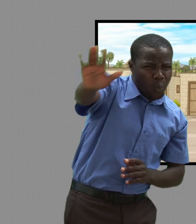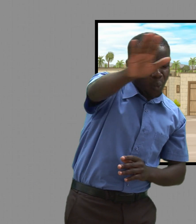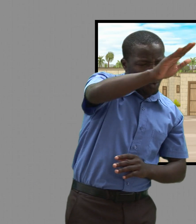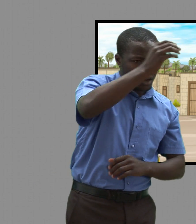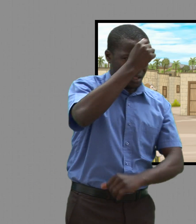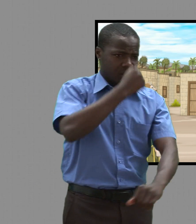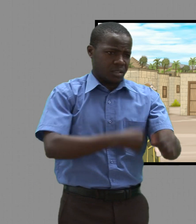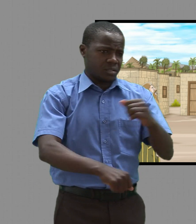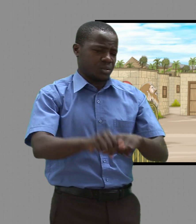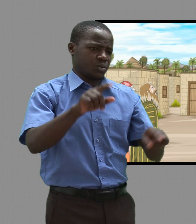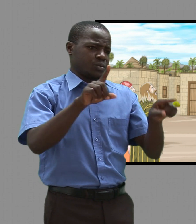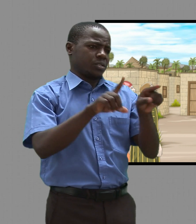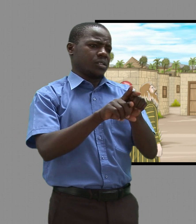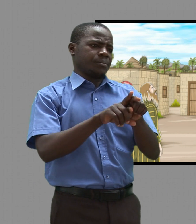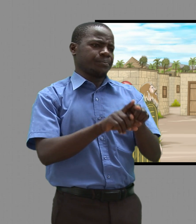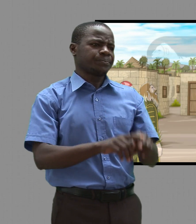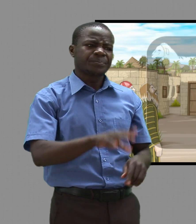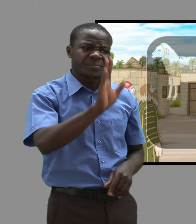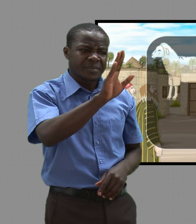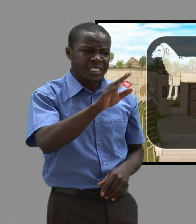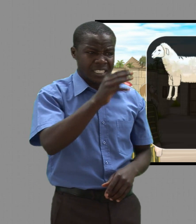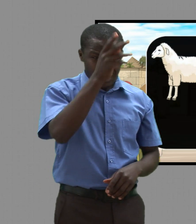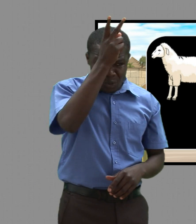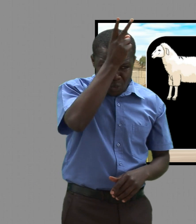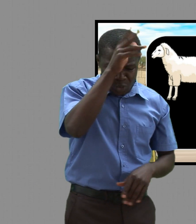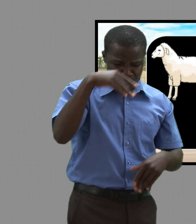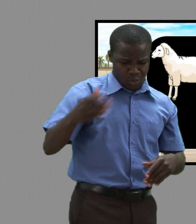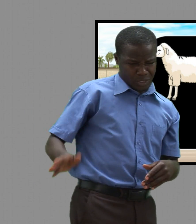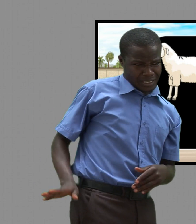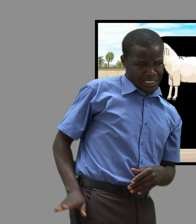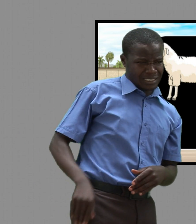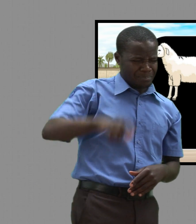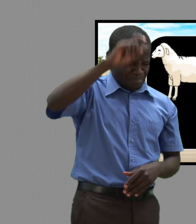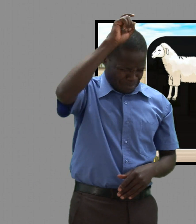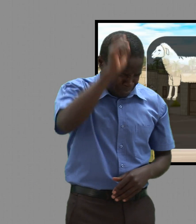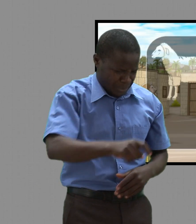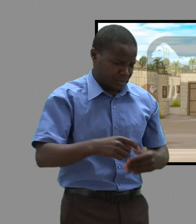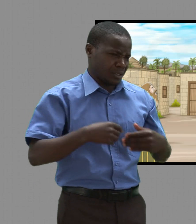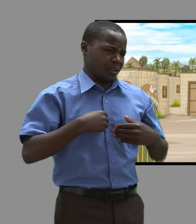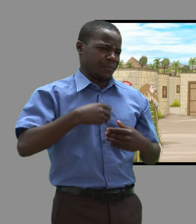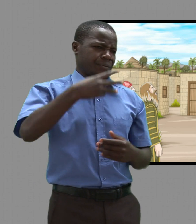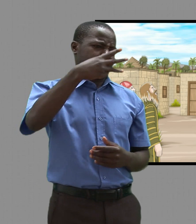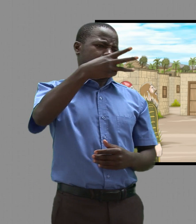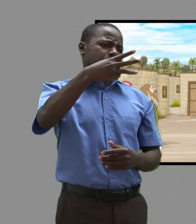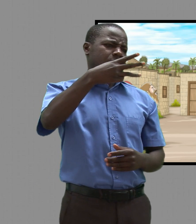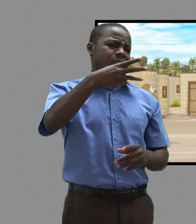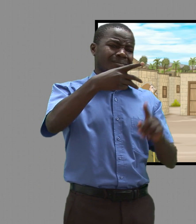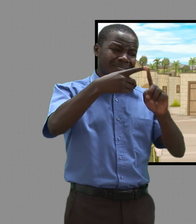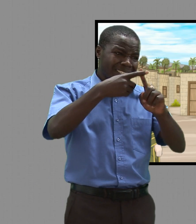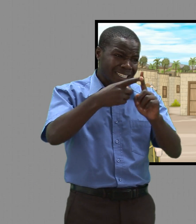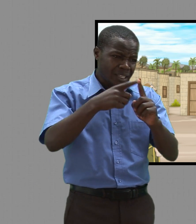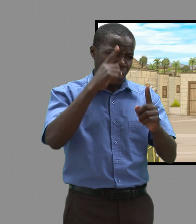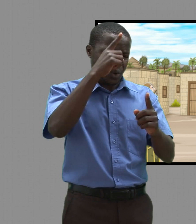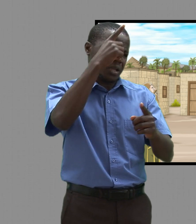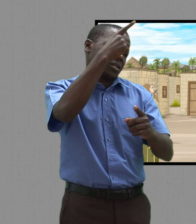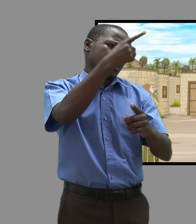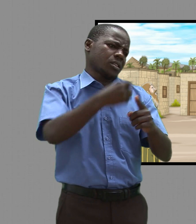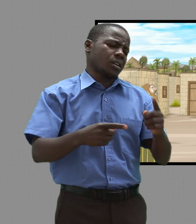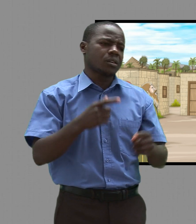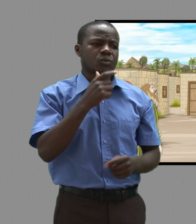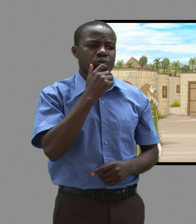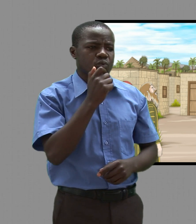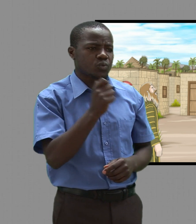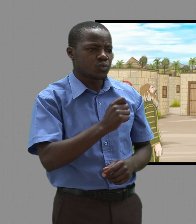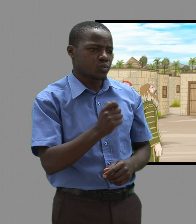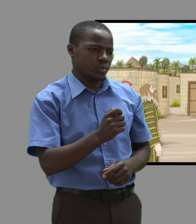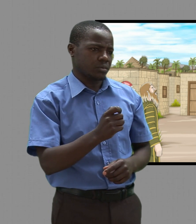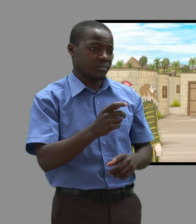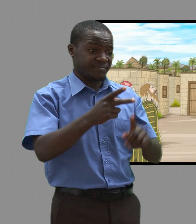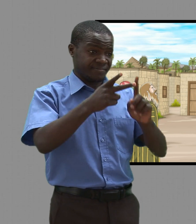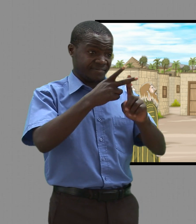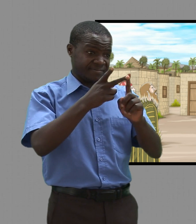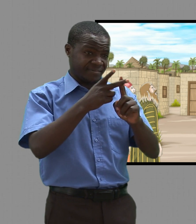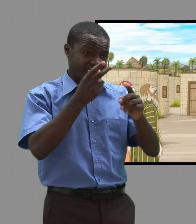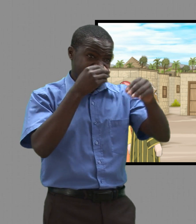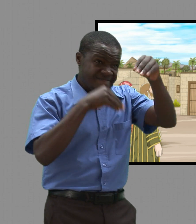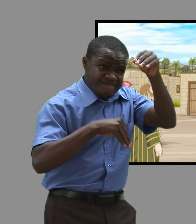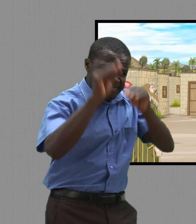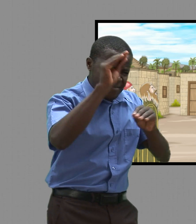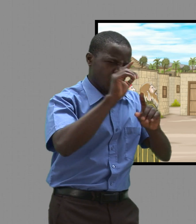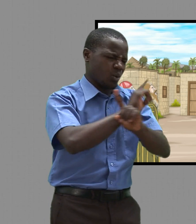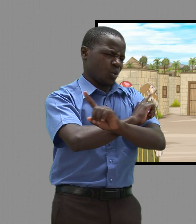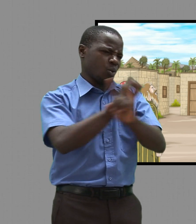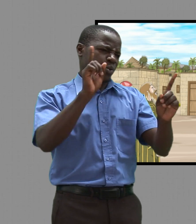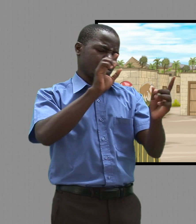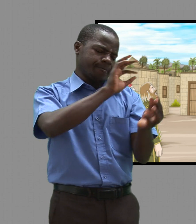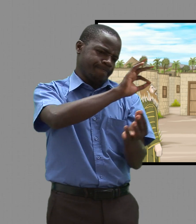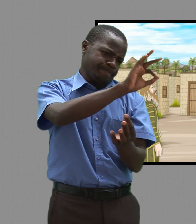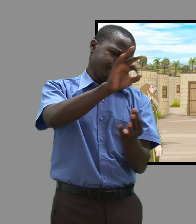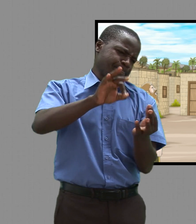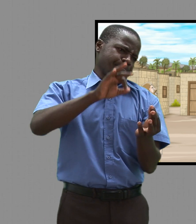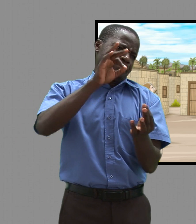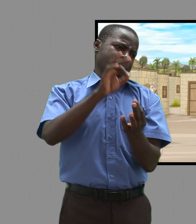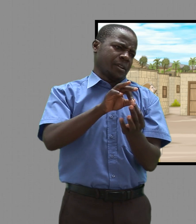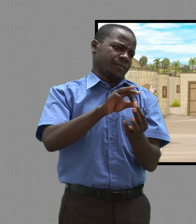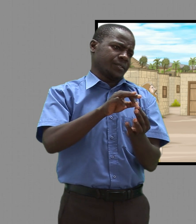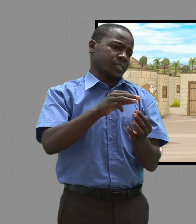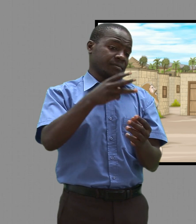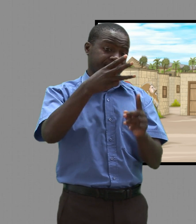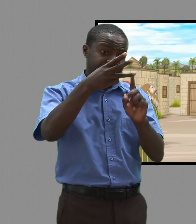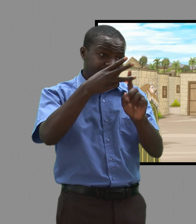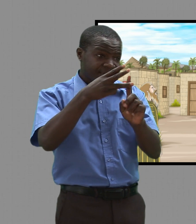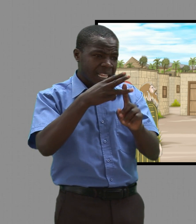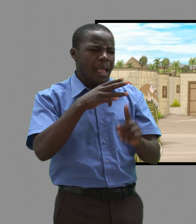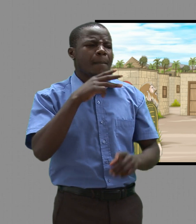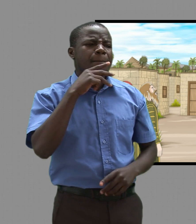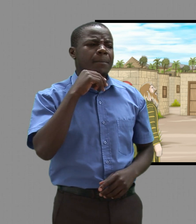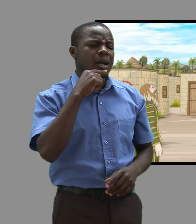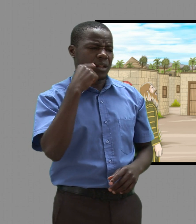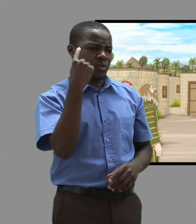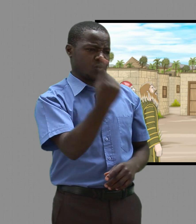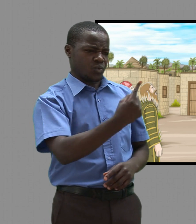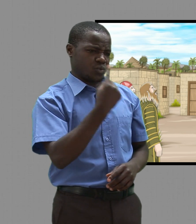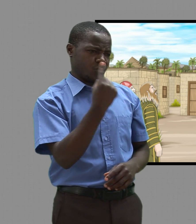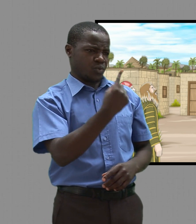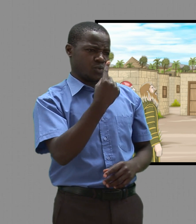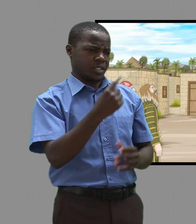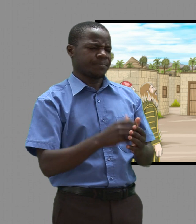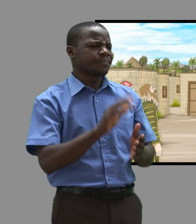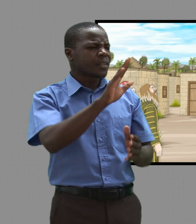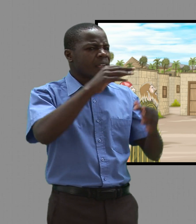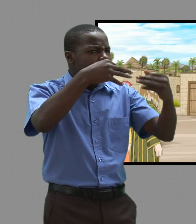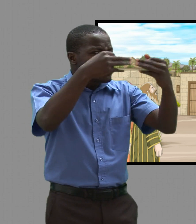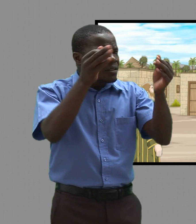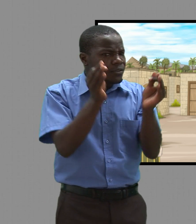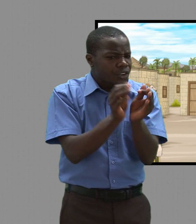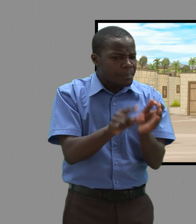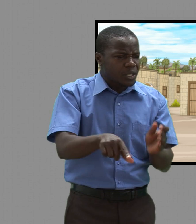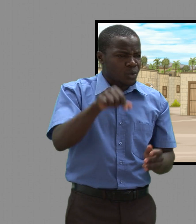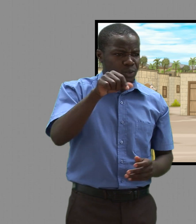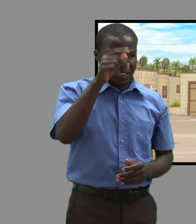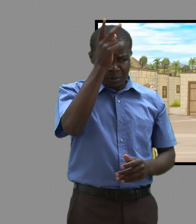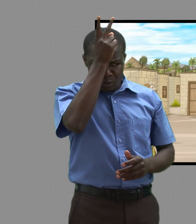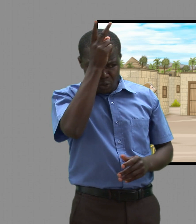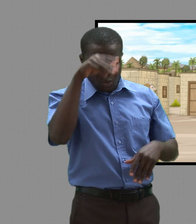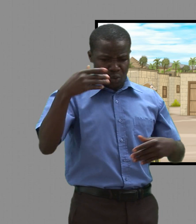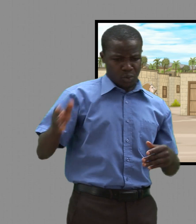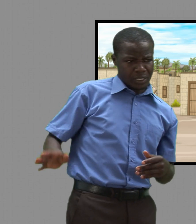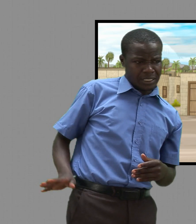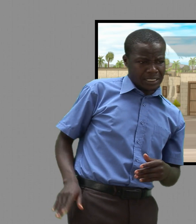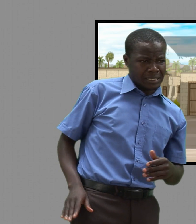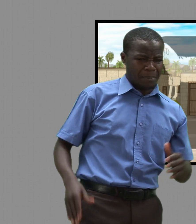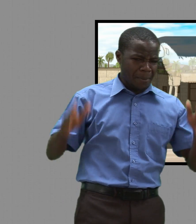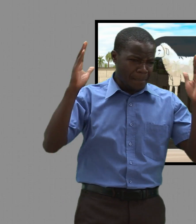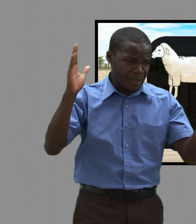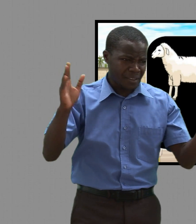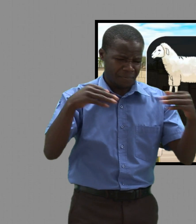Your lamb must be an unblemished year-old male, and you may take it from the sheep or the goats.